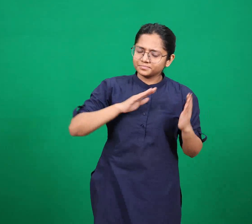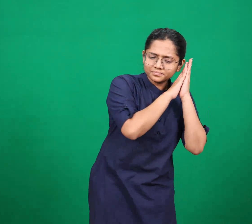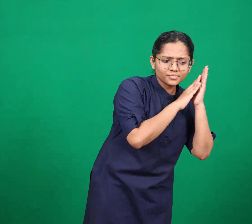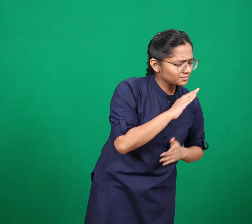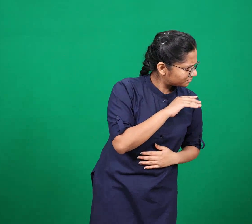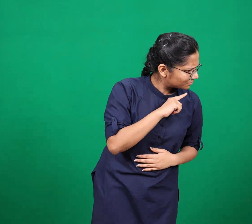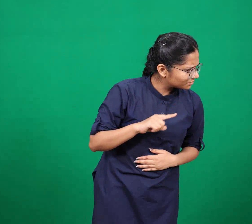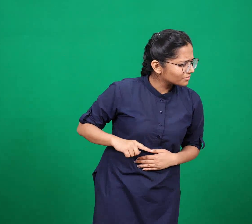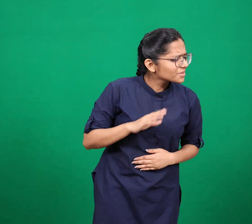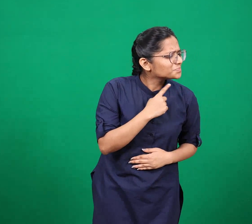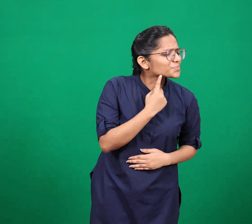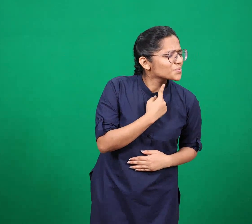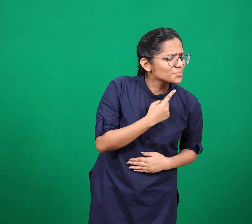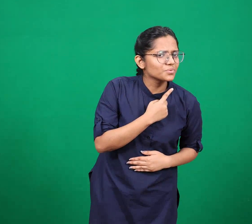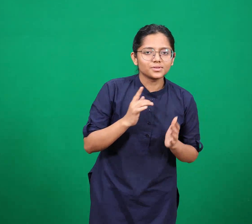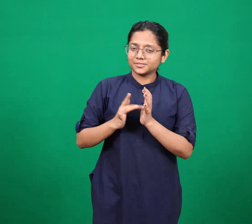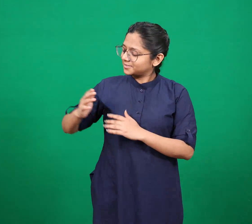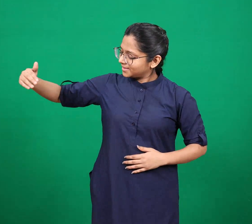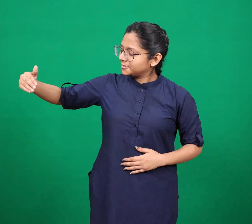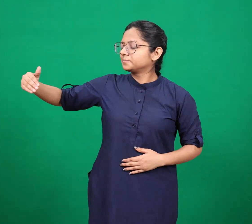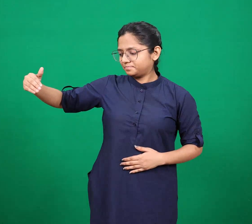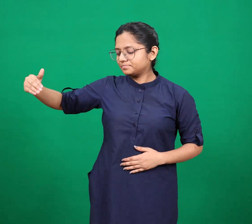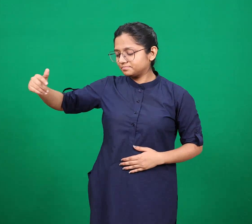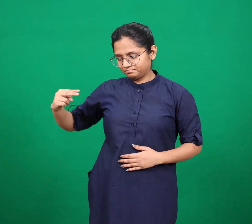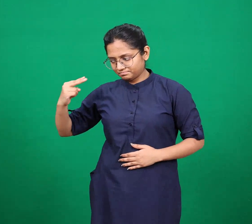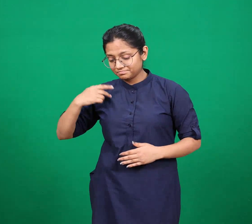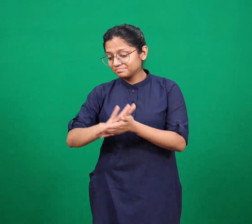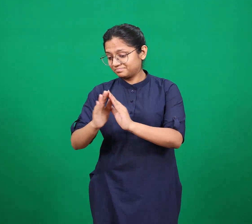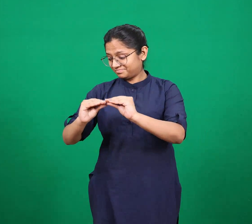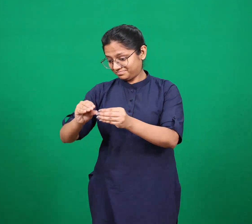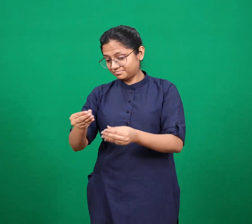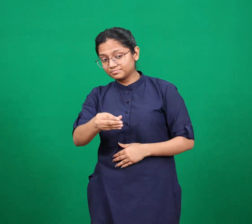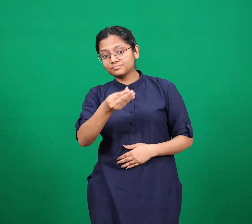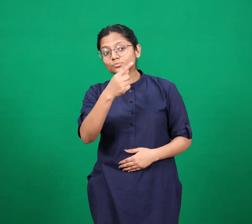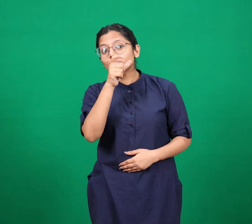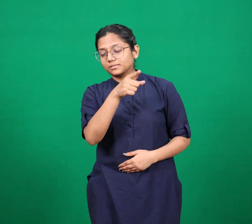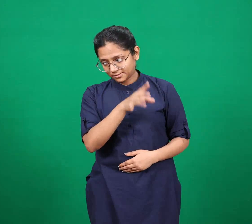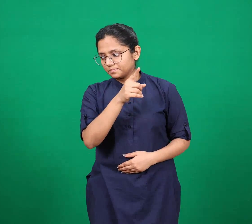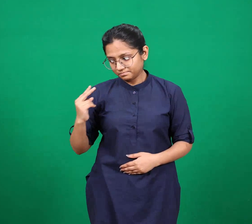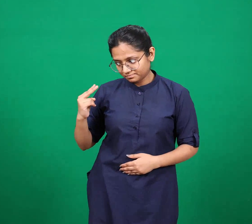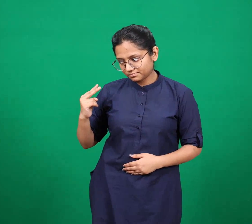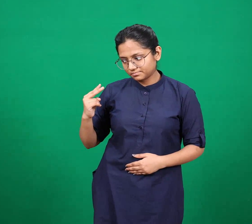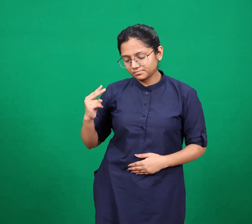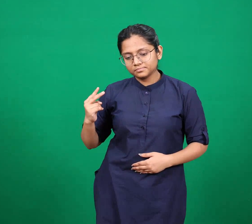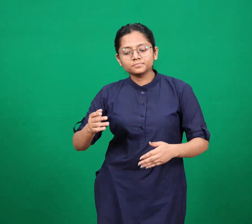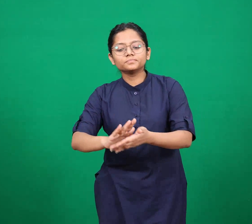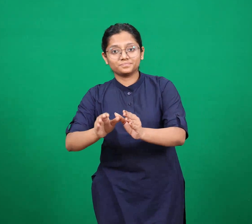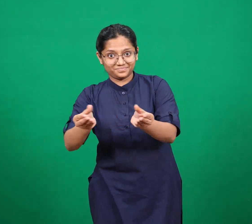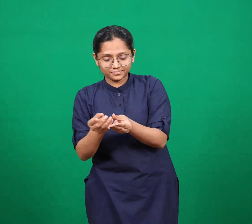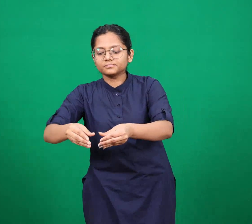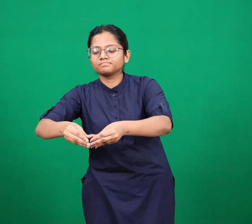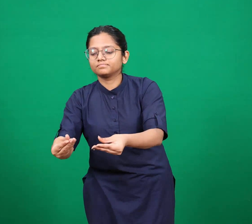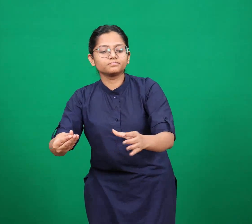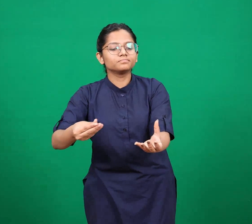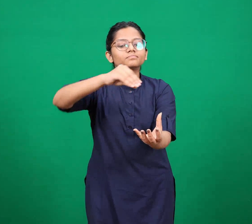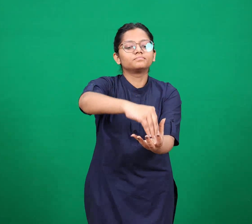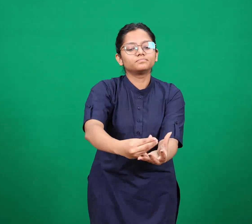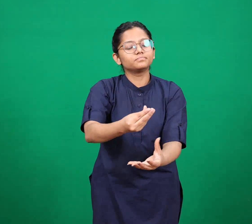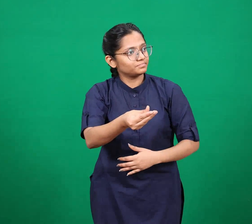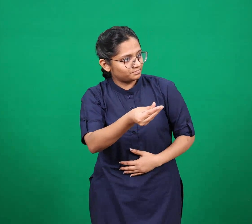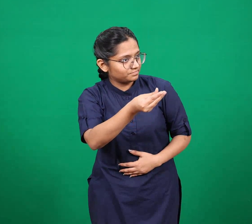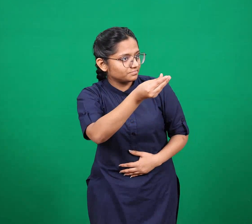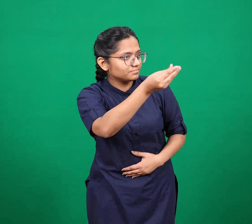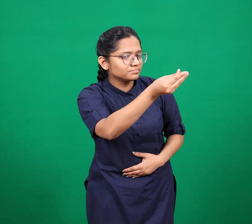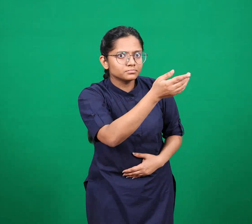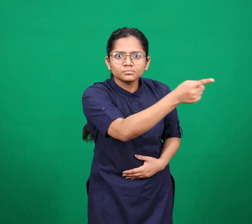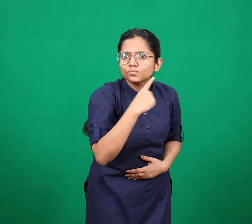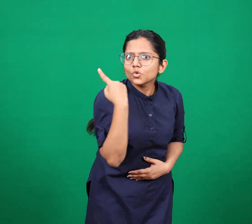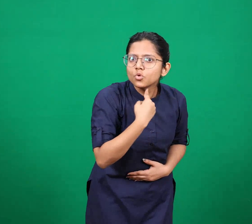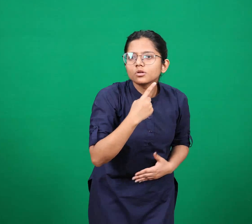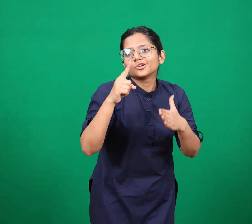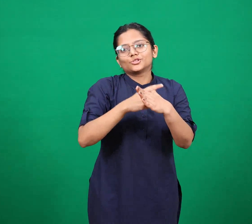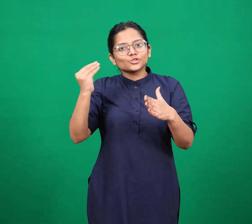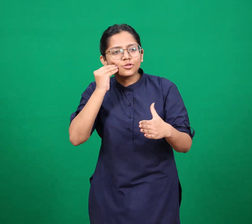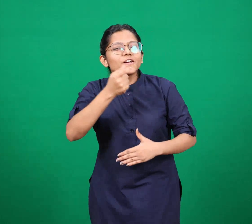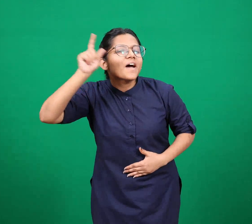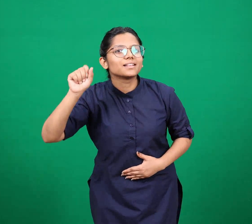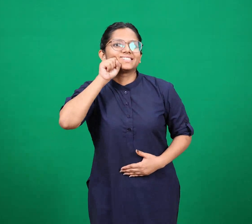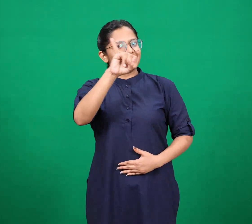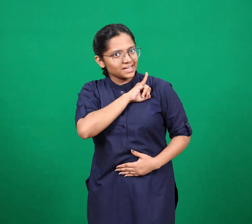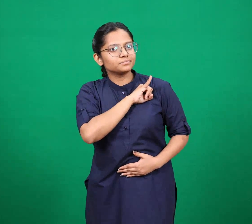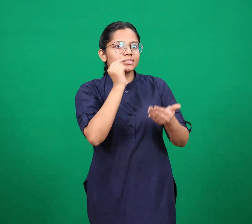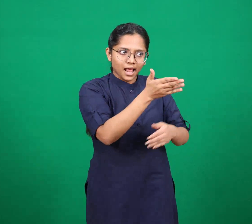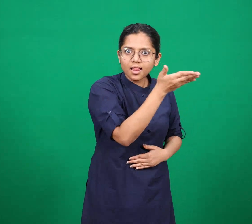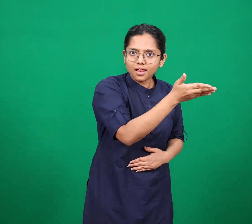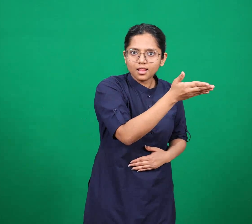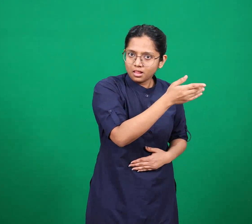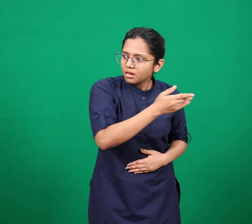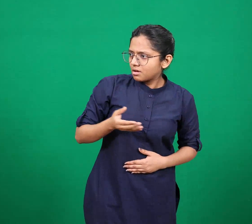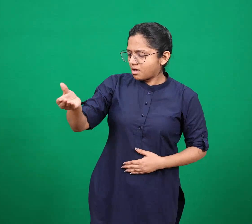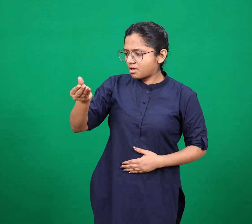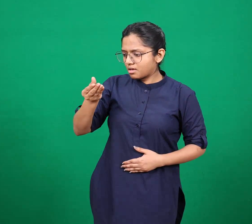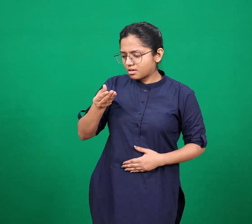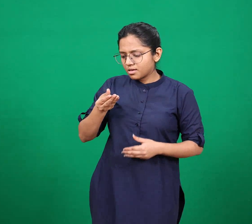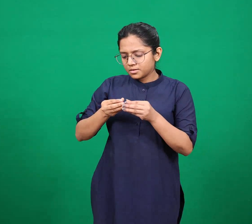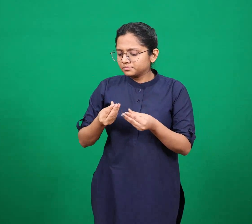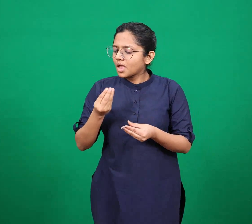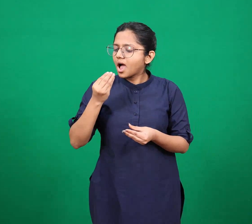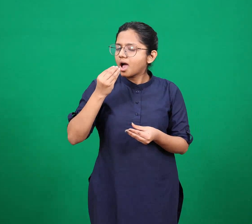Jesus answered, "It is the one to whom I give this morsel after I have dipped it." Then He dipped the morsel and gave it to Judas son of Simon Iscariot.